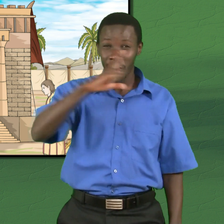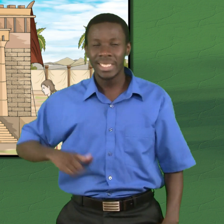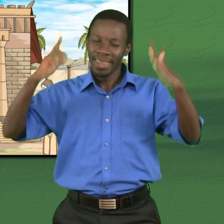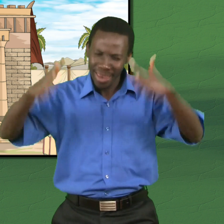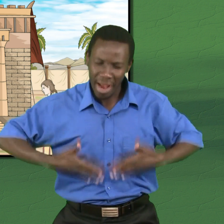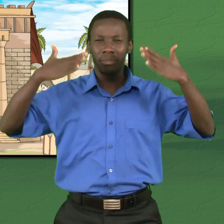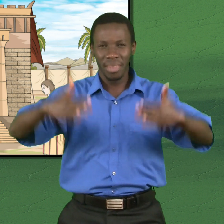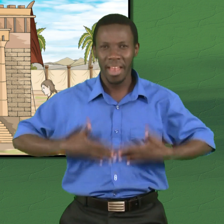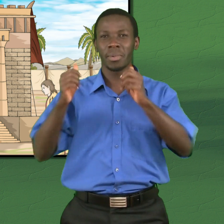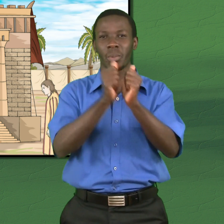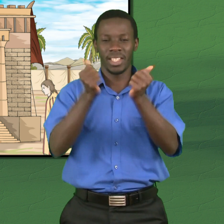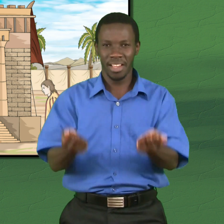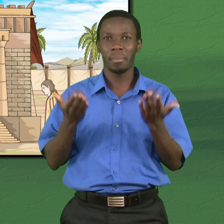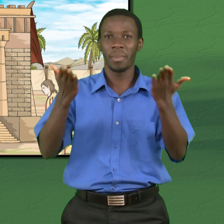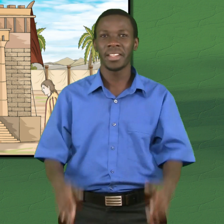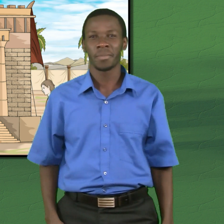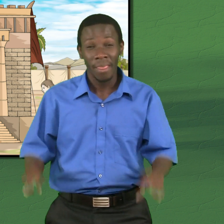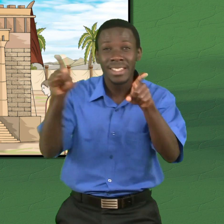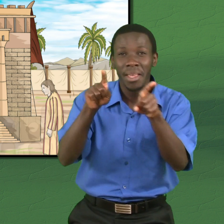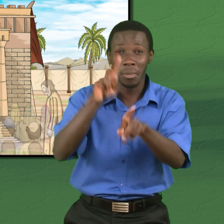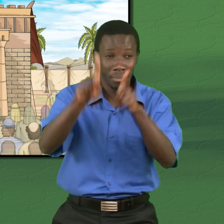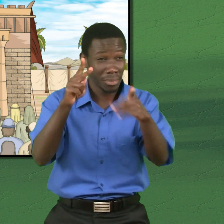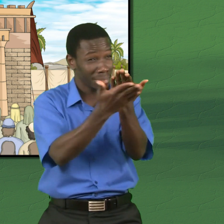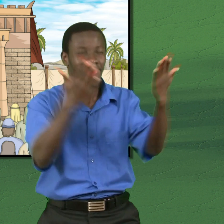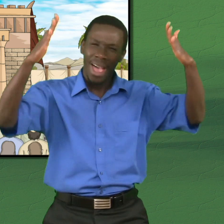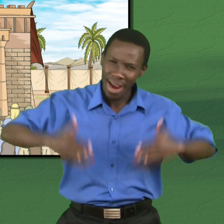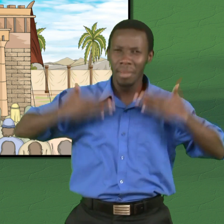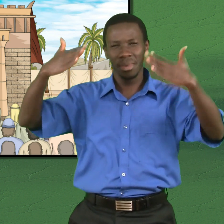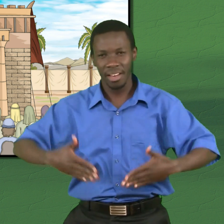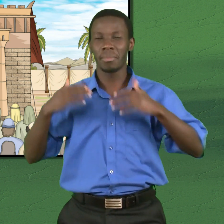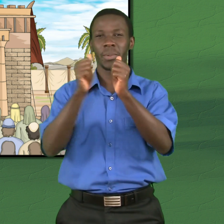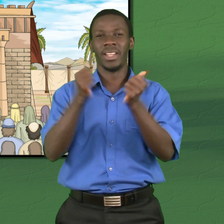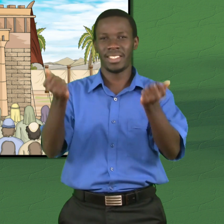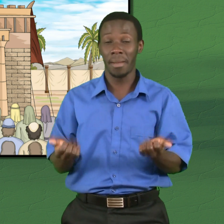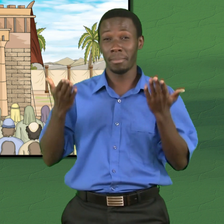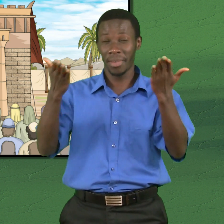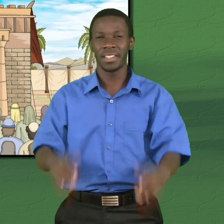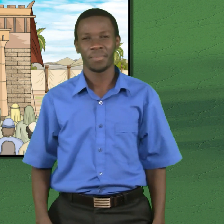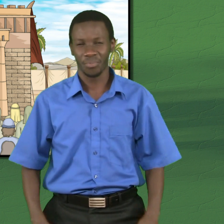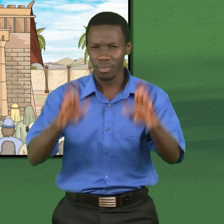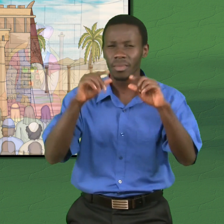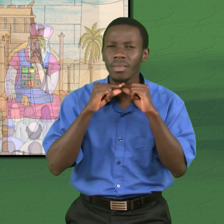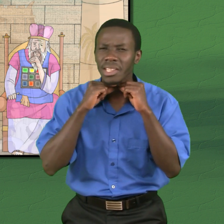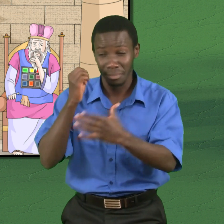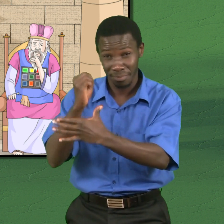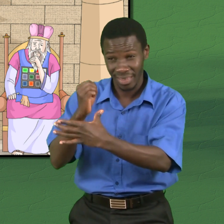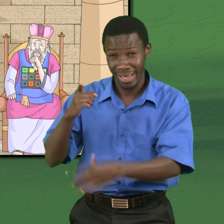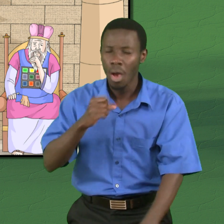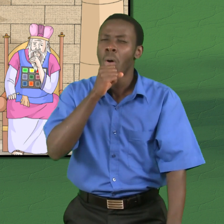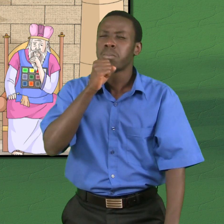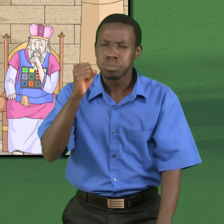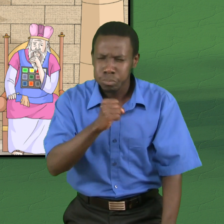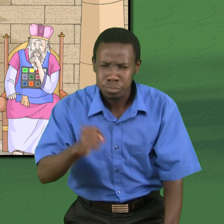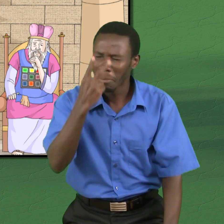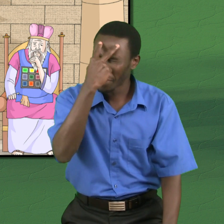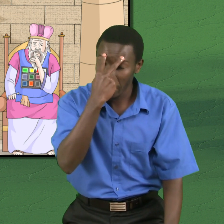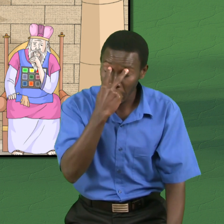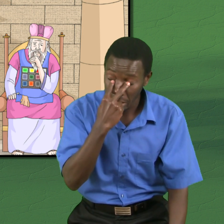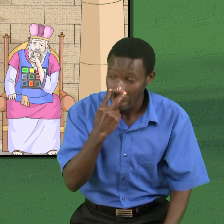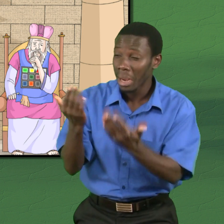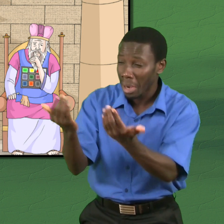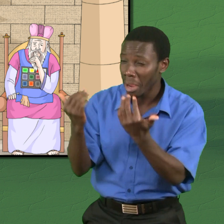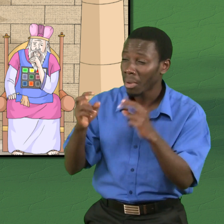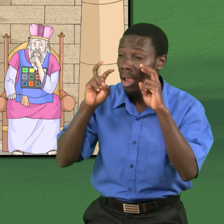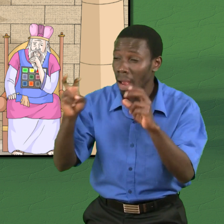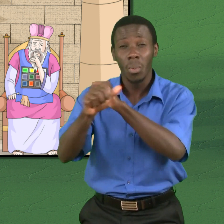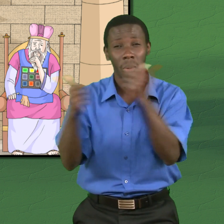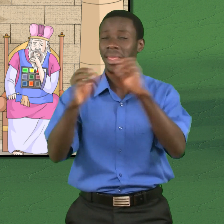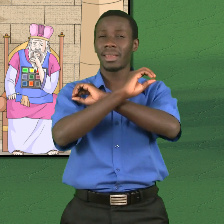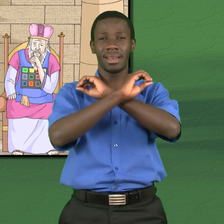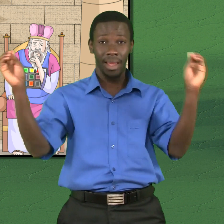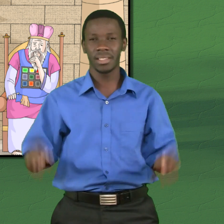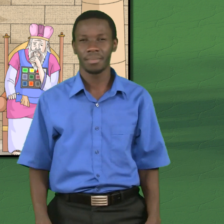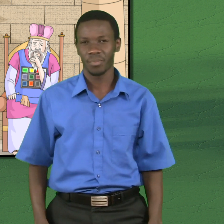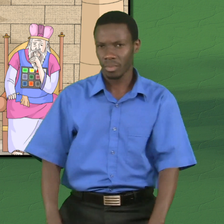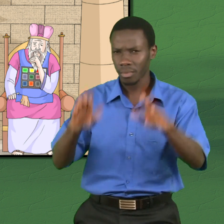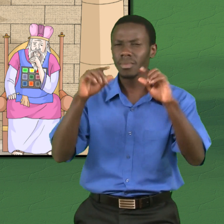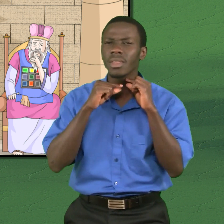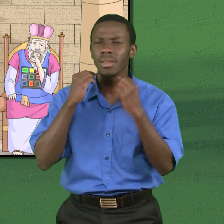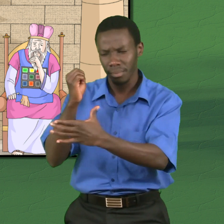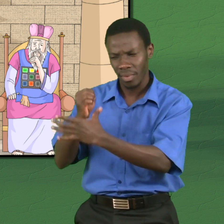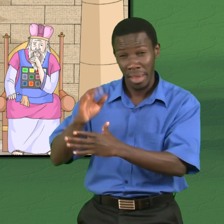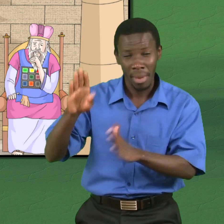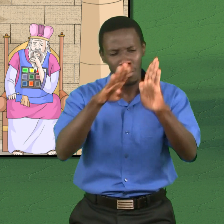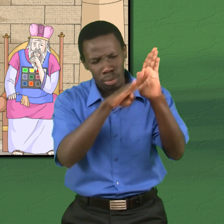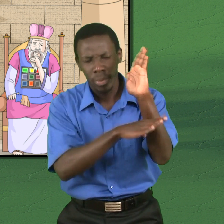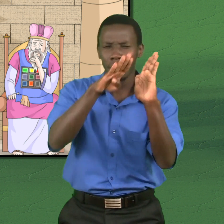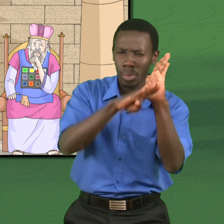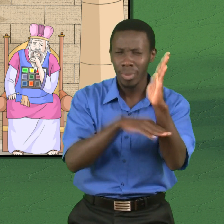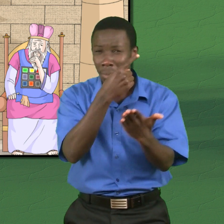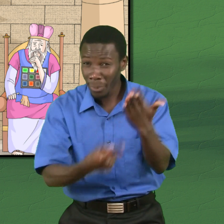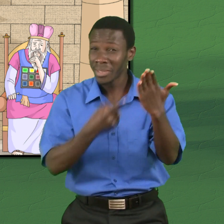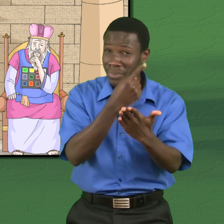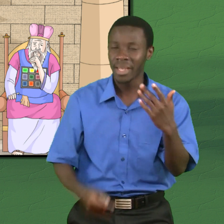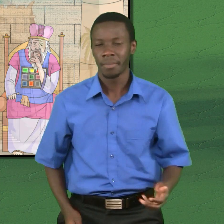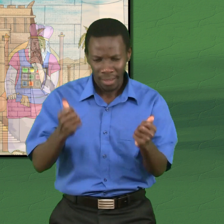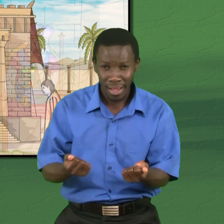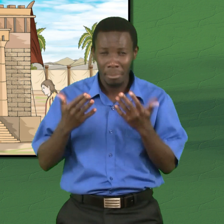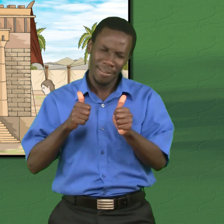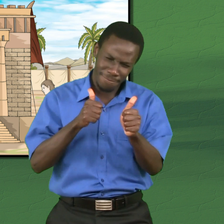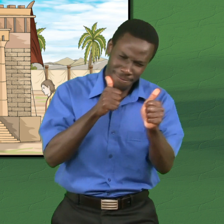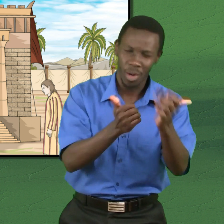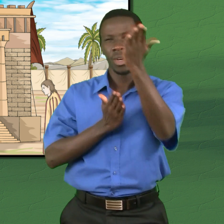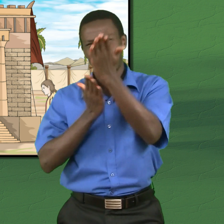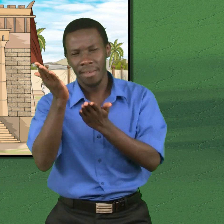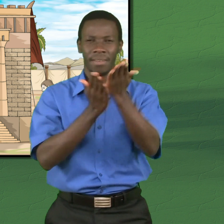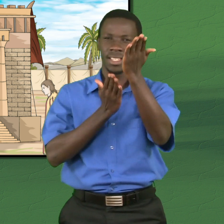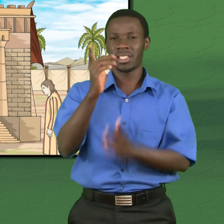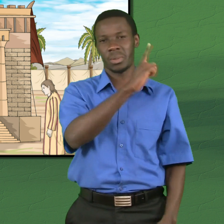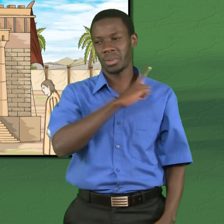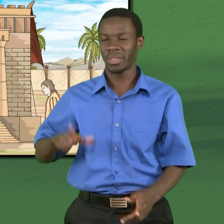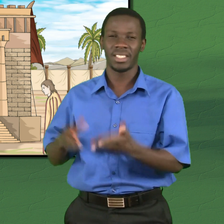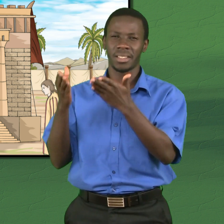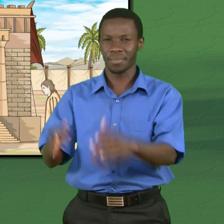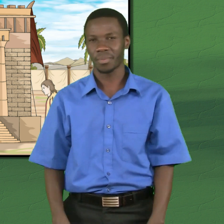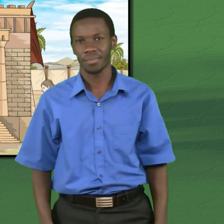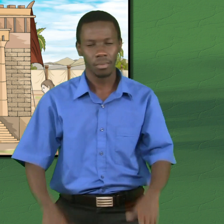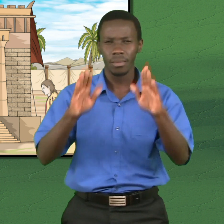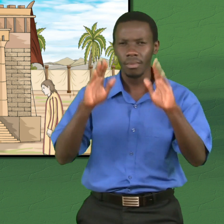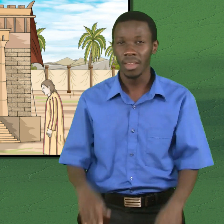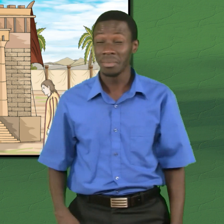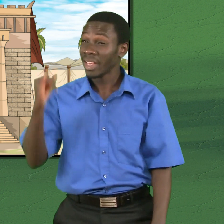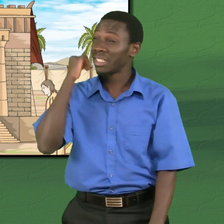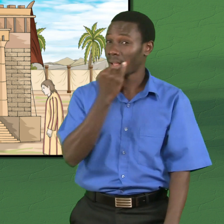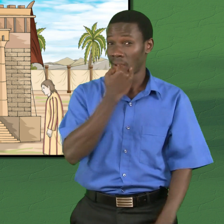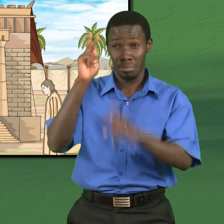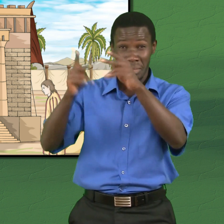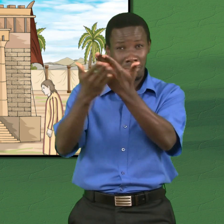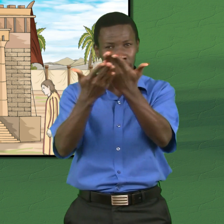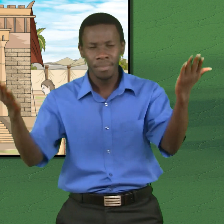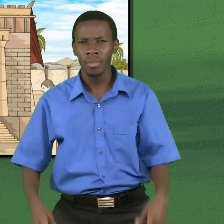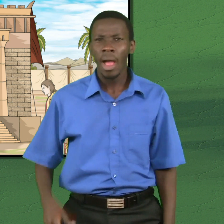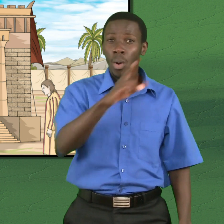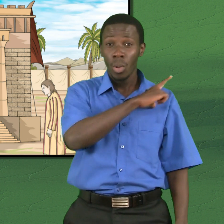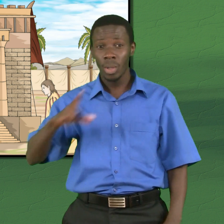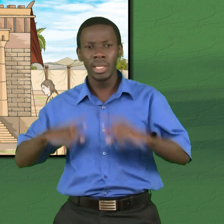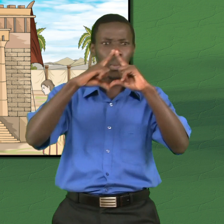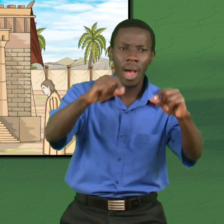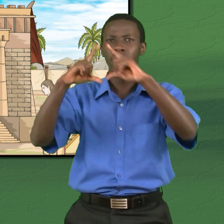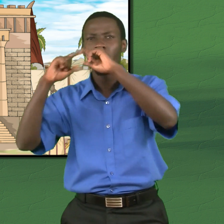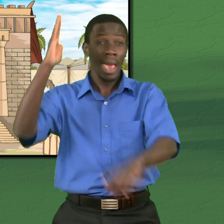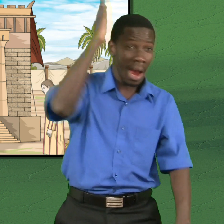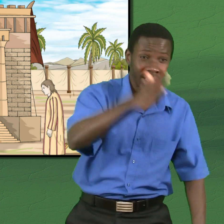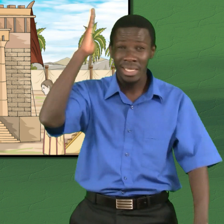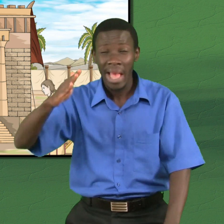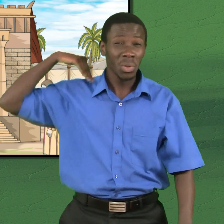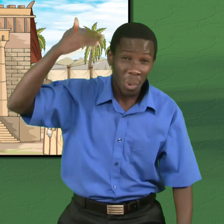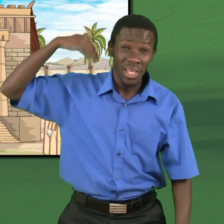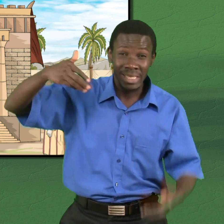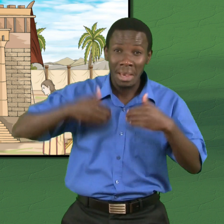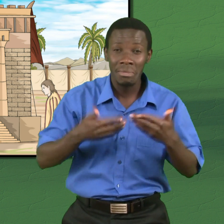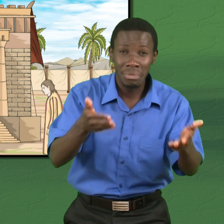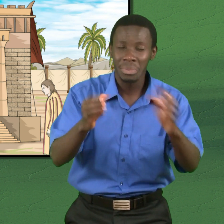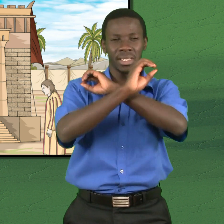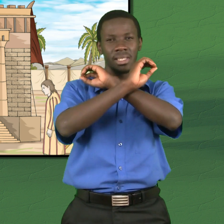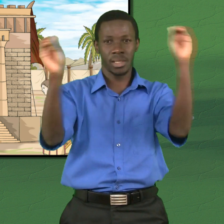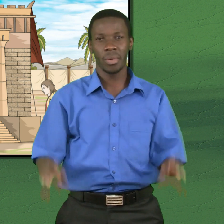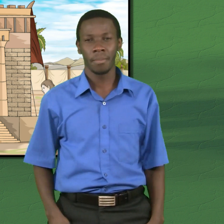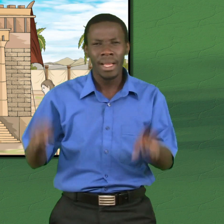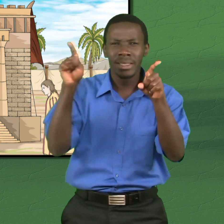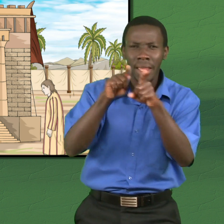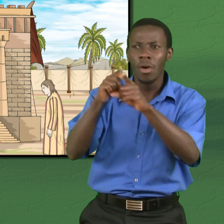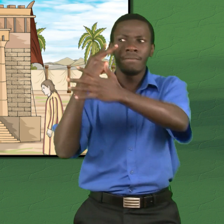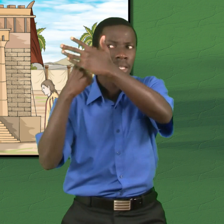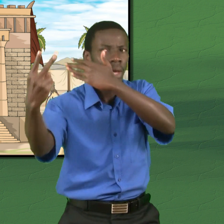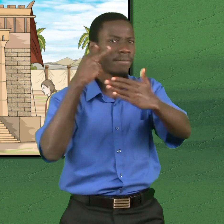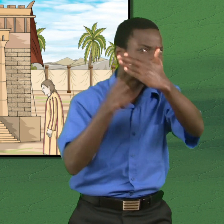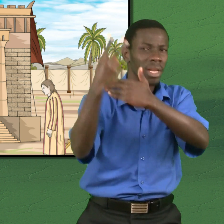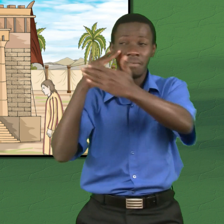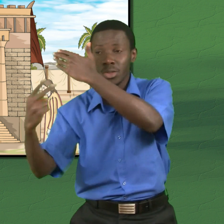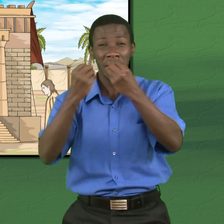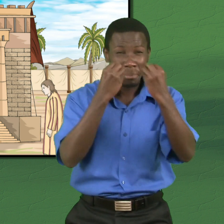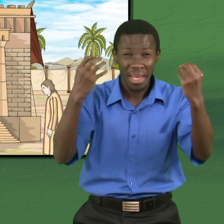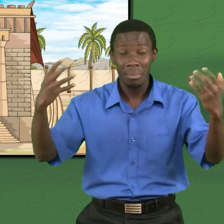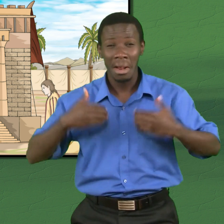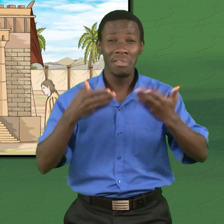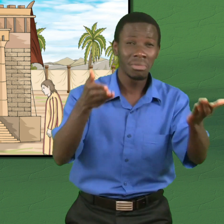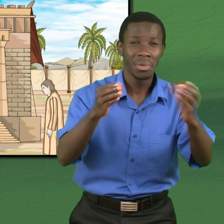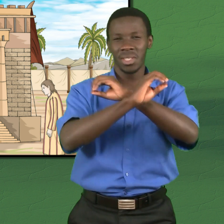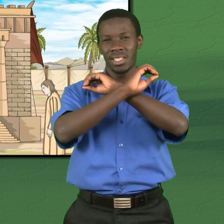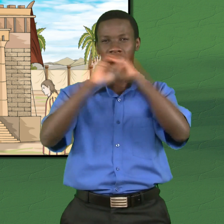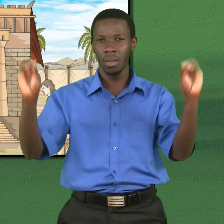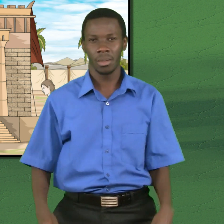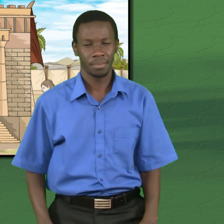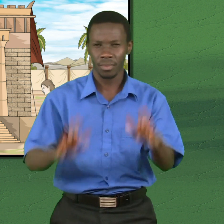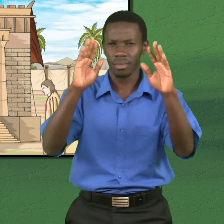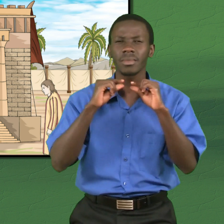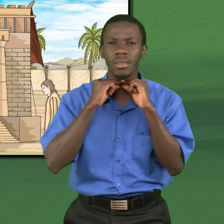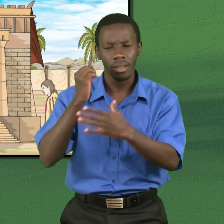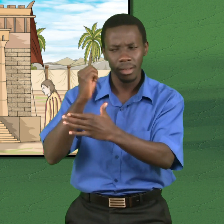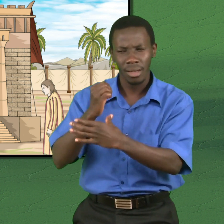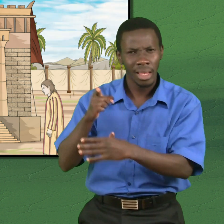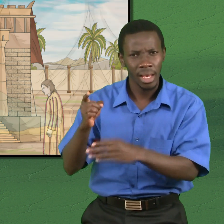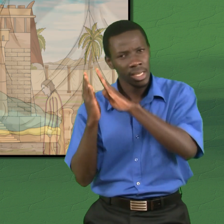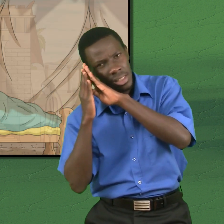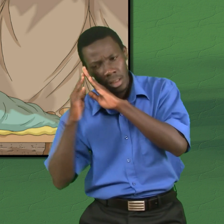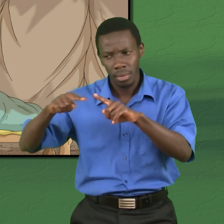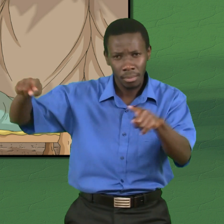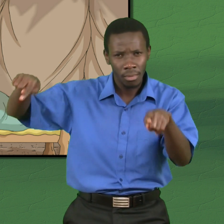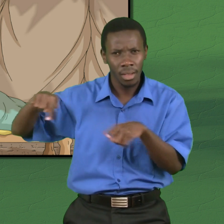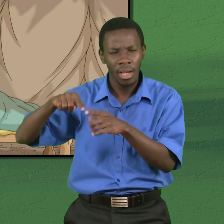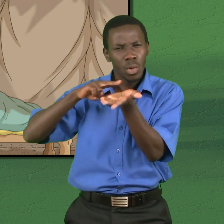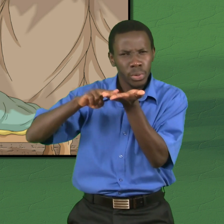And the boy Samuel continued to grow in stature and in favor with the LORD and with man. And the boy Samuel ministered to the LORD before Eli. Now in those days the word of the LORD was rare and visions were scarce.